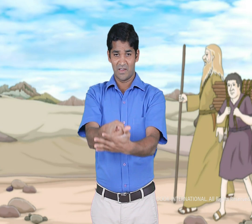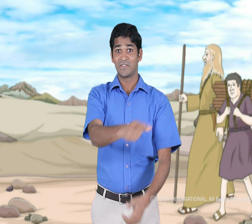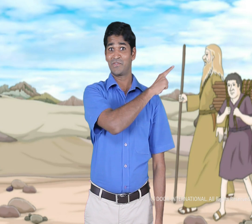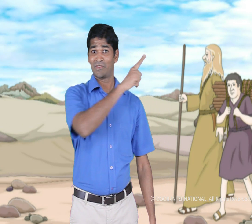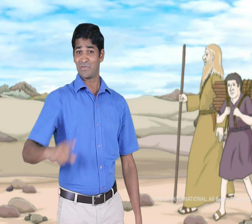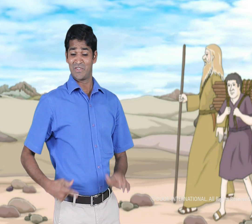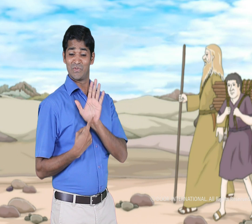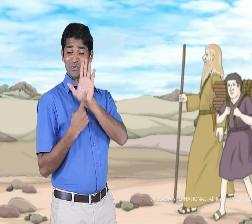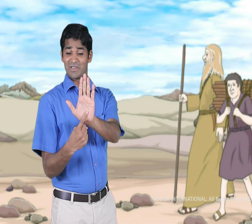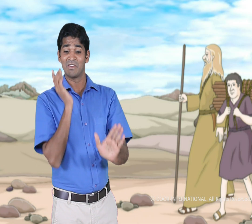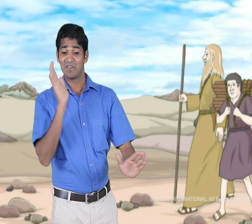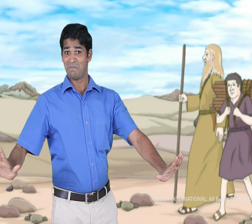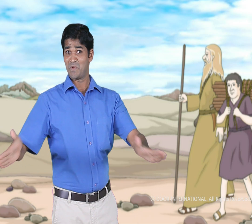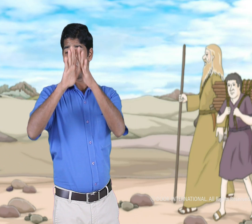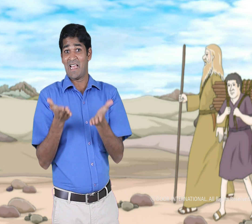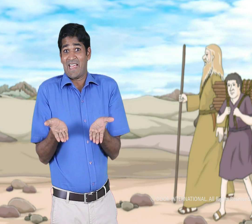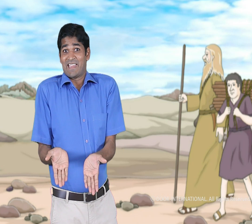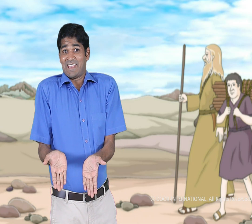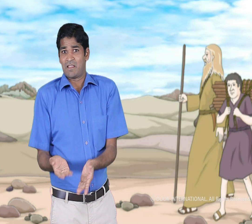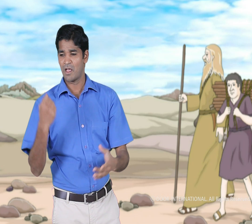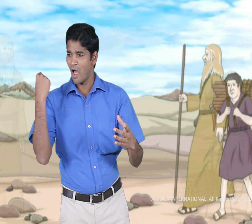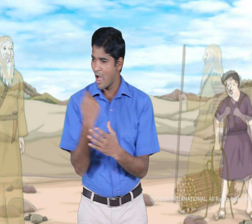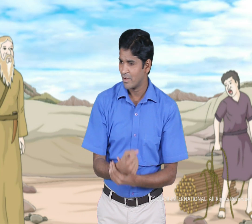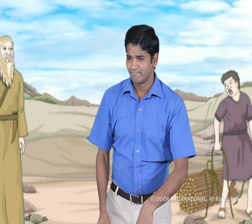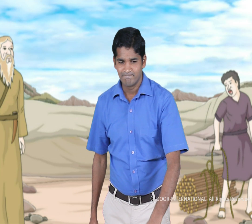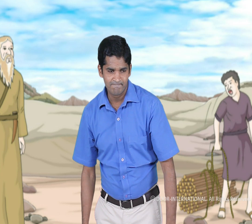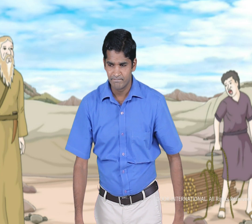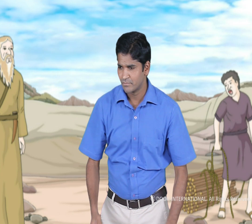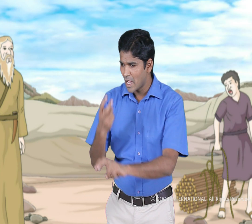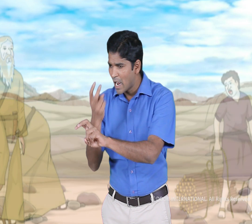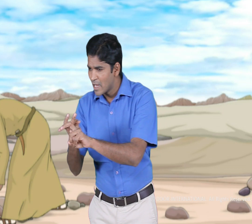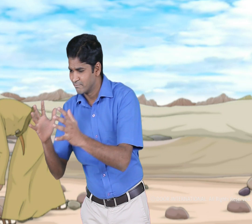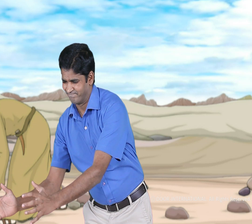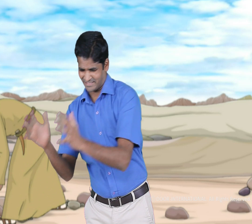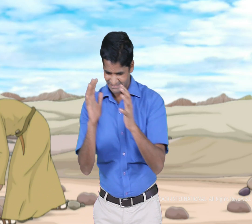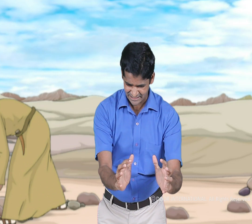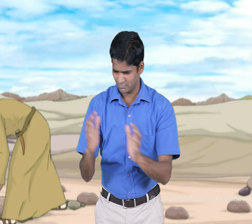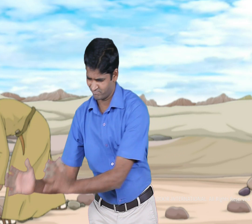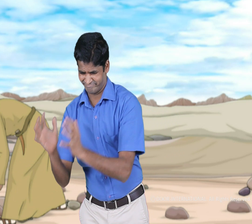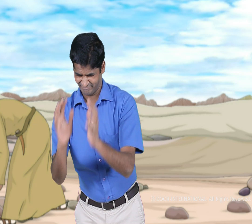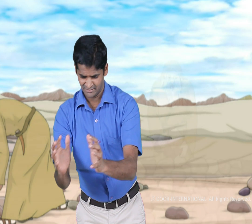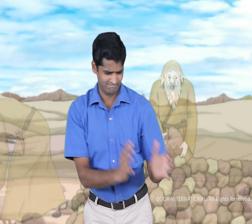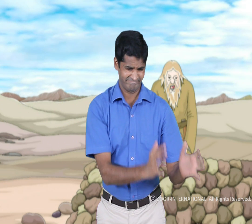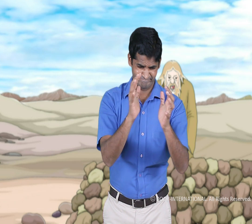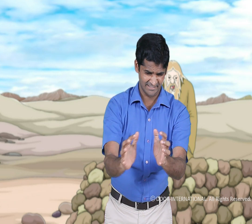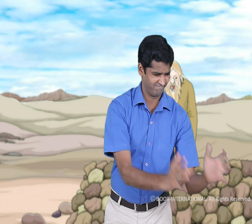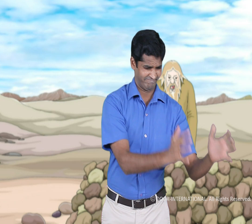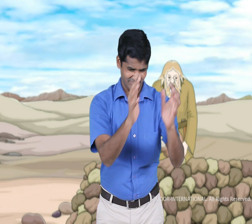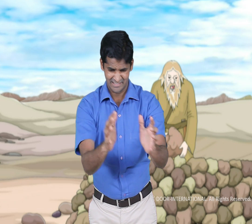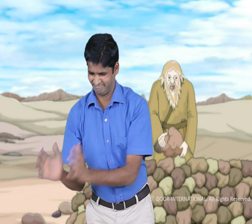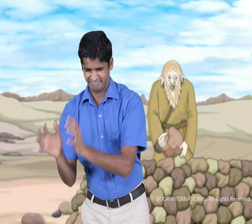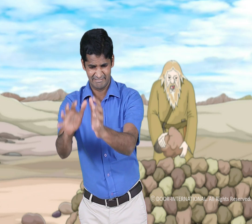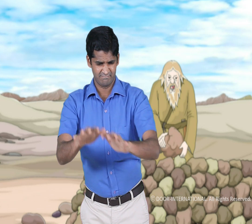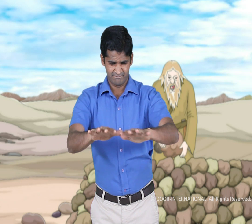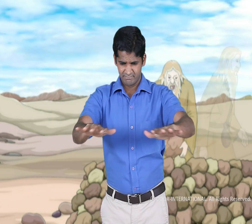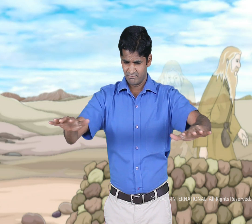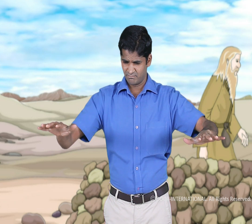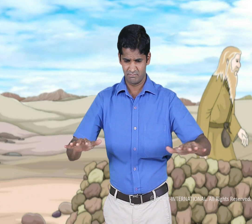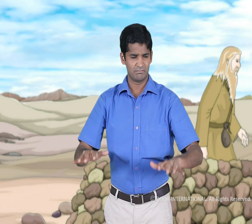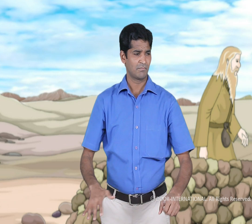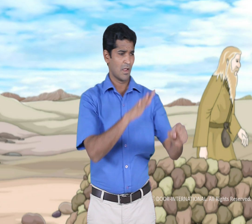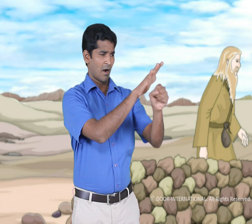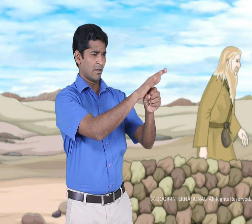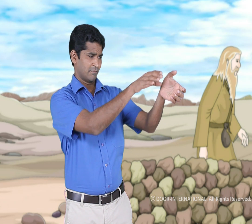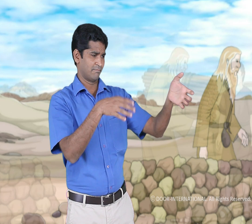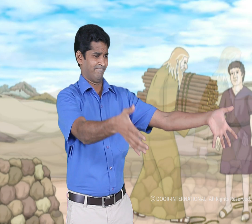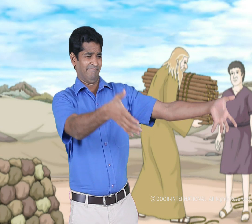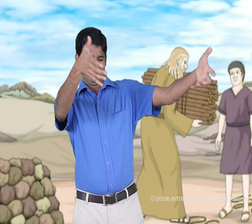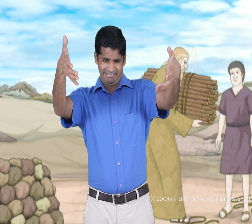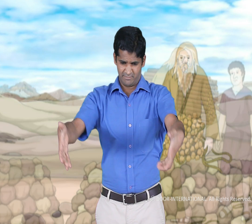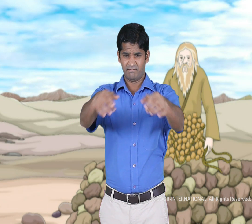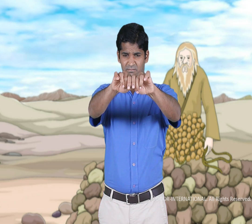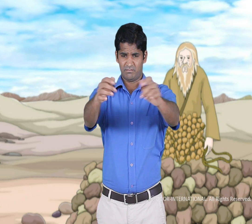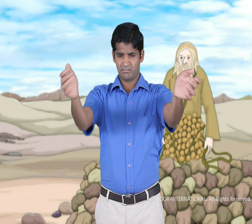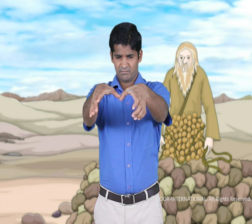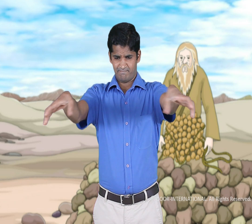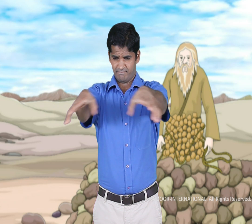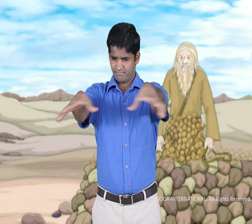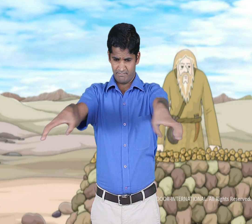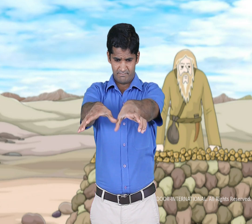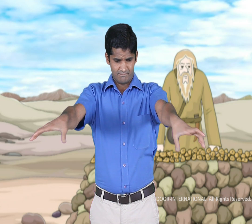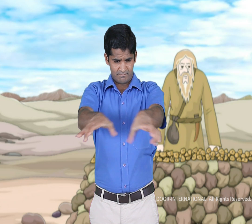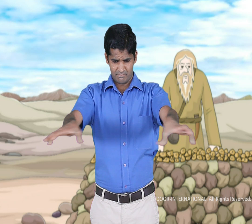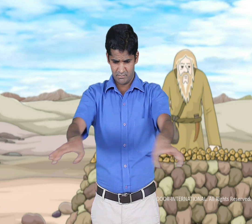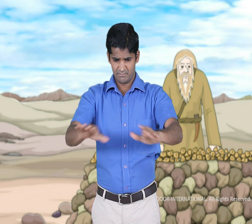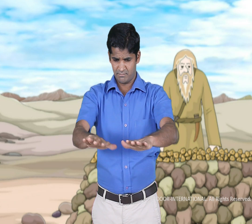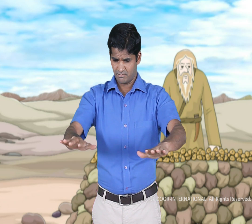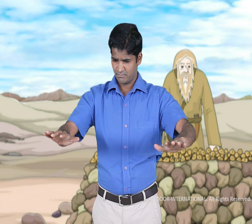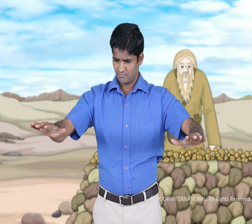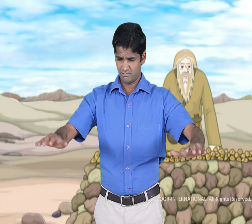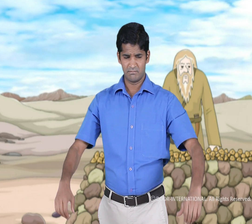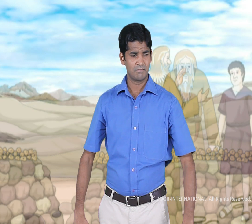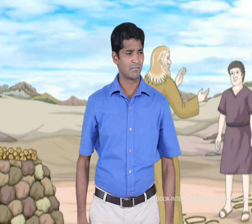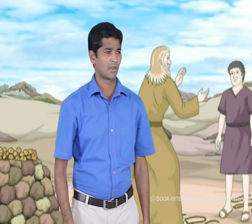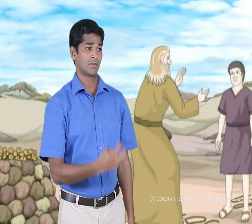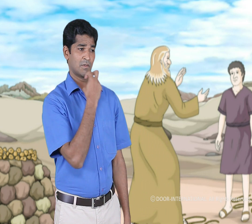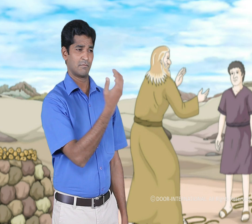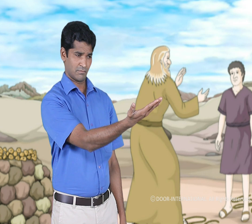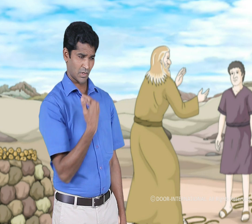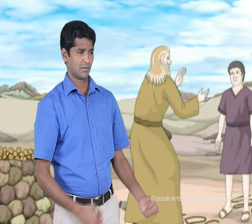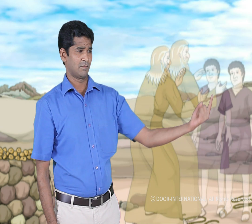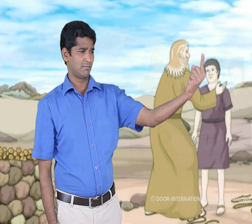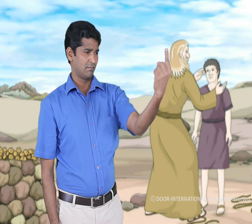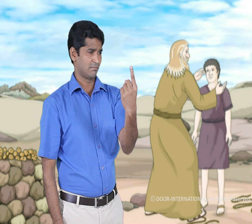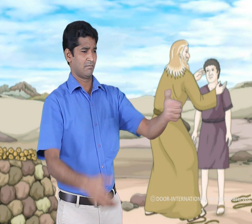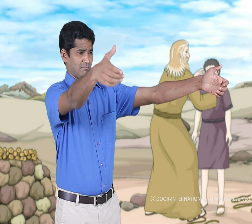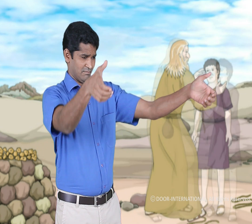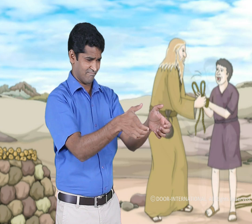When they arrived at the place God had designated, Abraham built the altar there and arranged the wood.